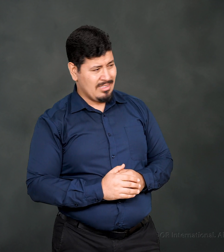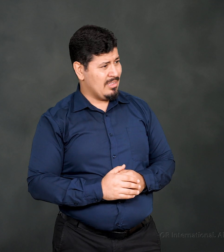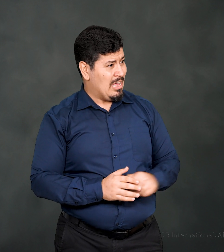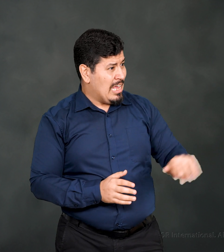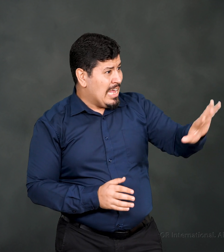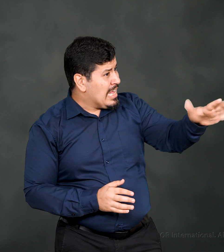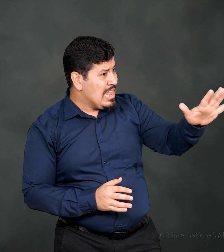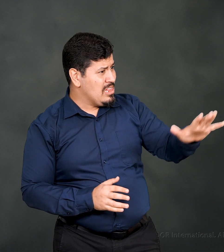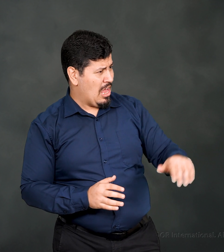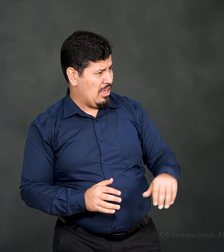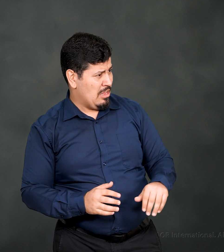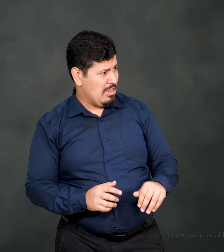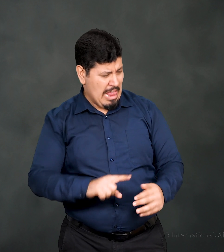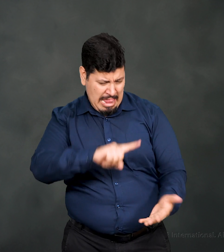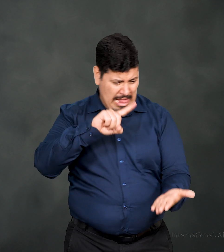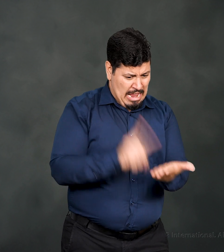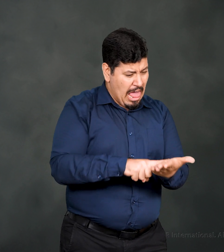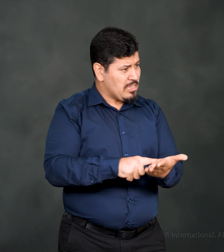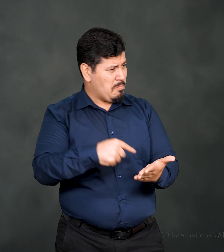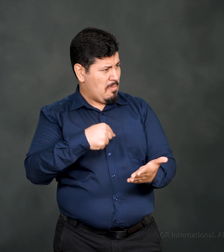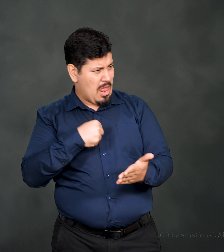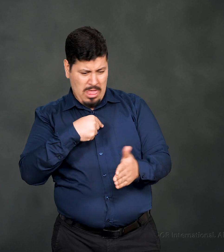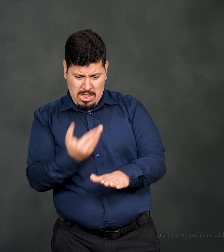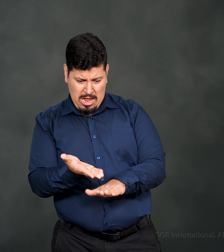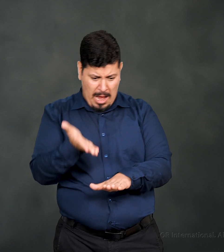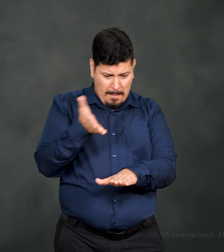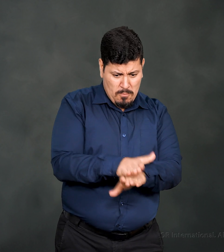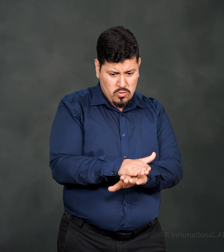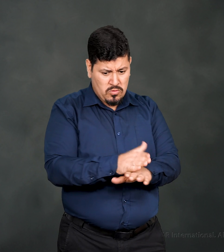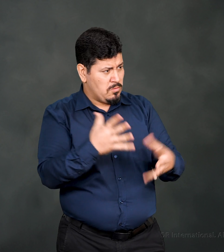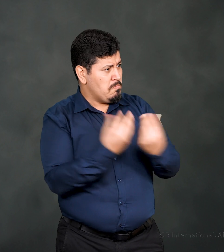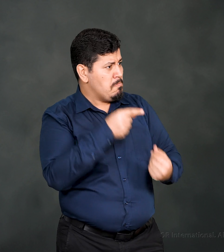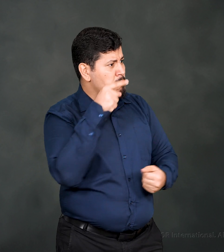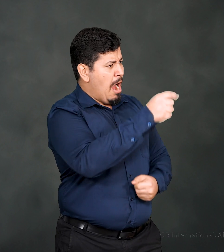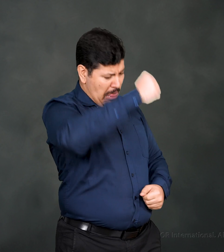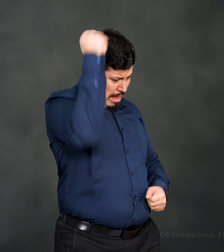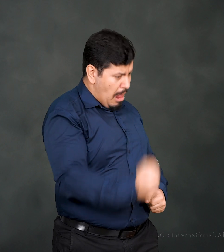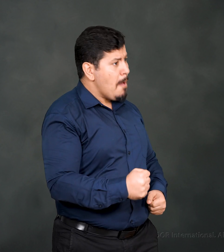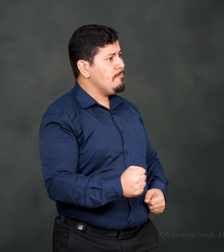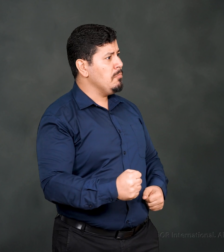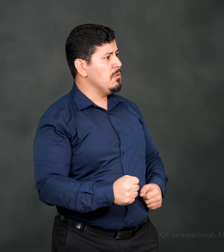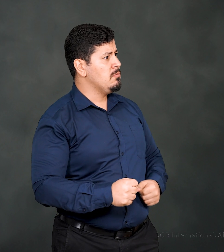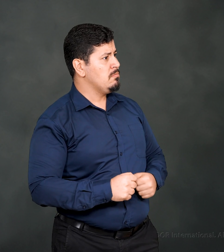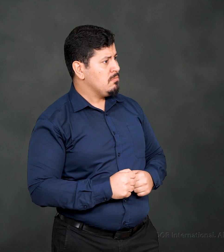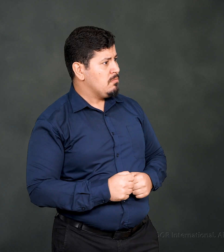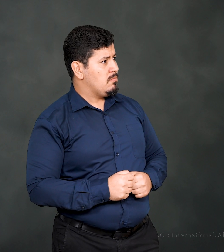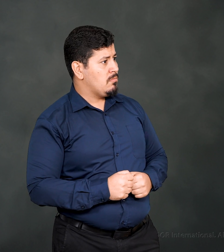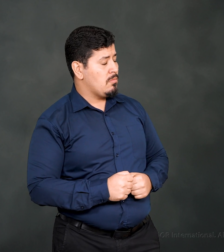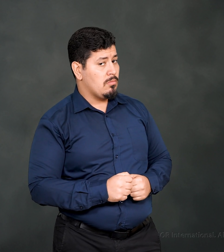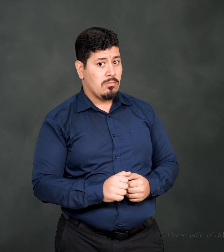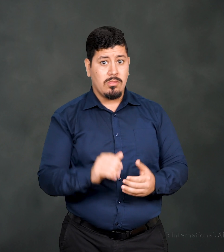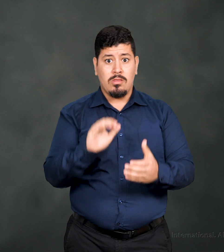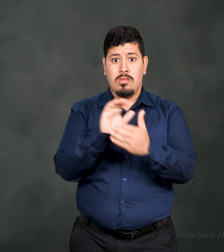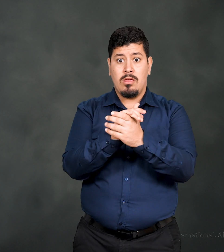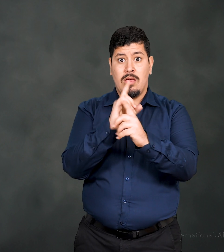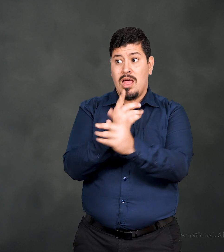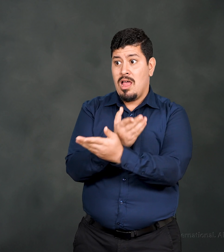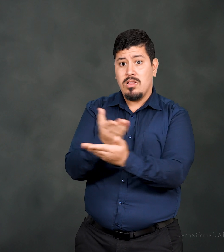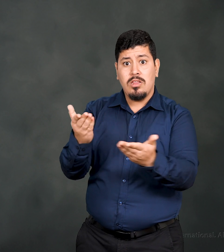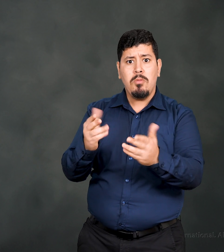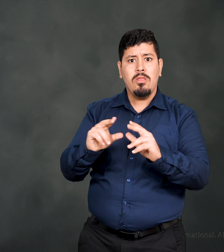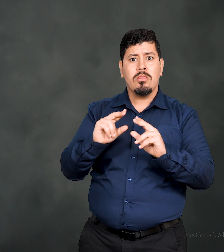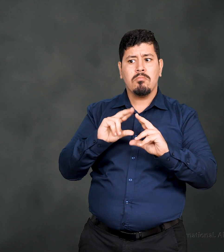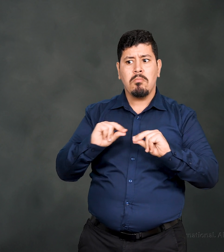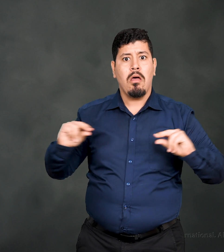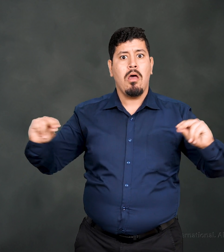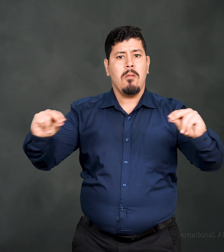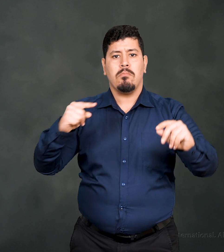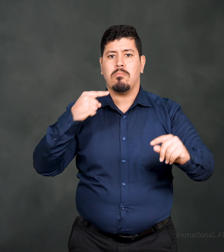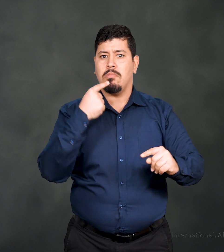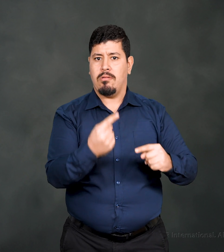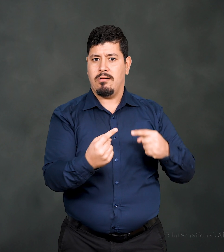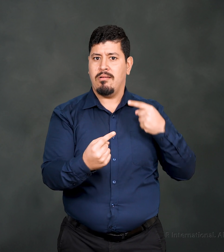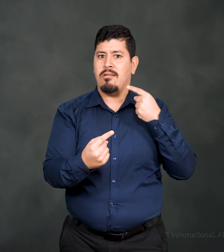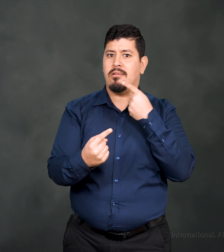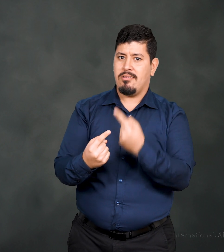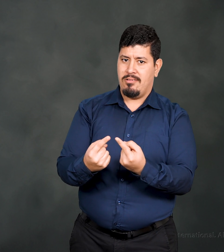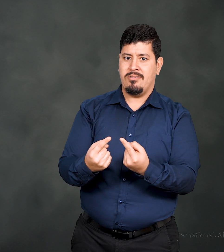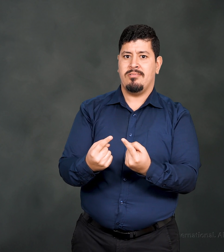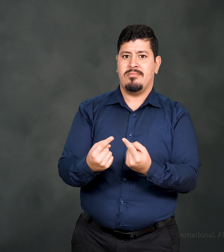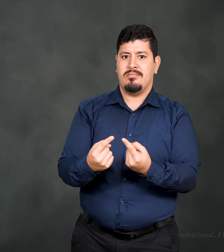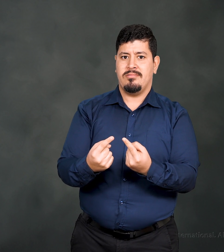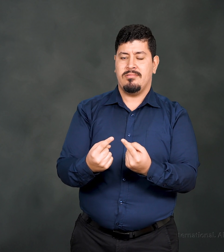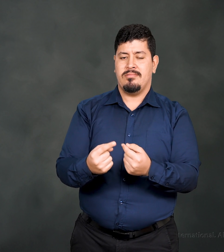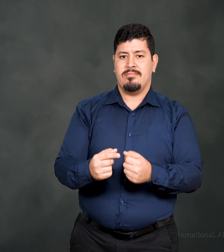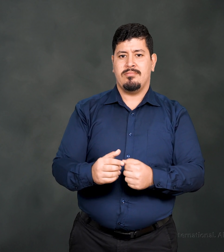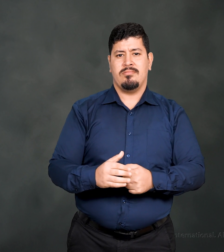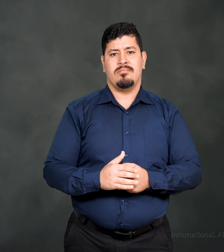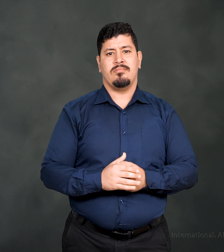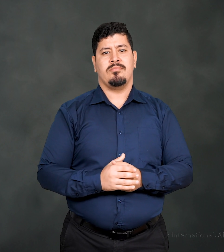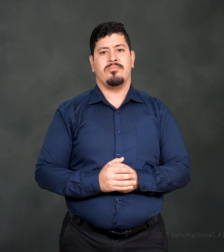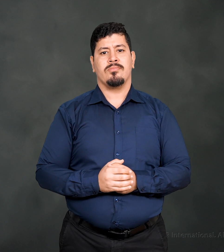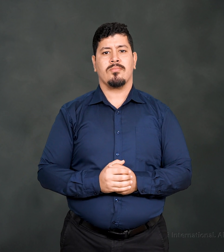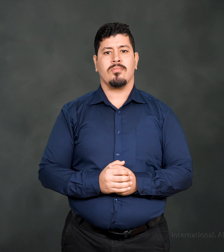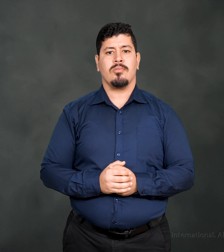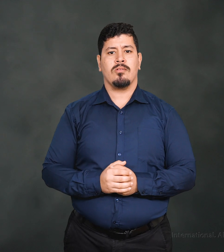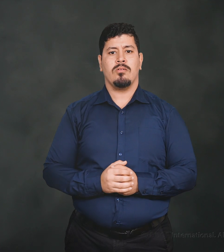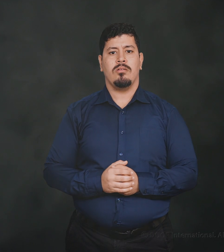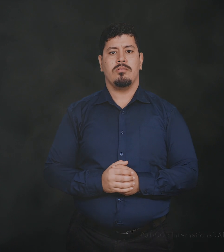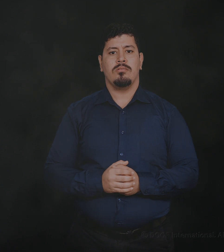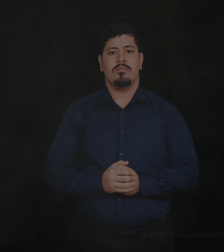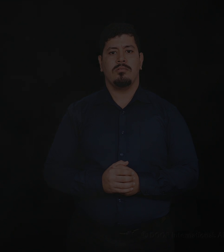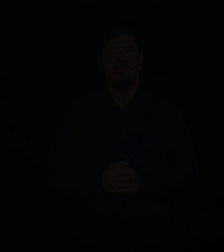And all the other disciples said the same thing.